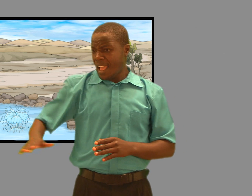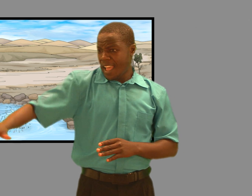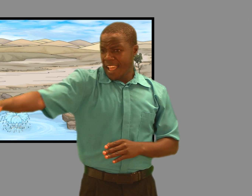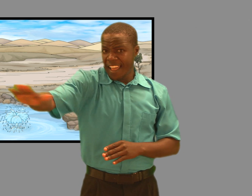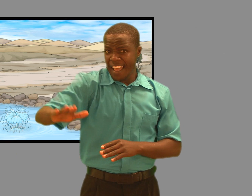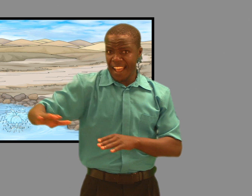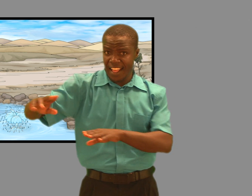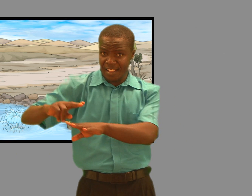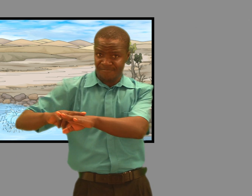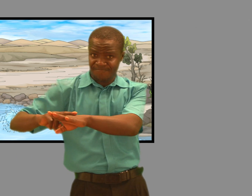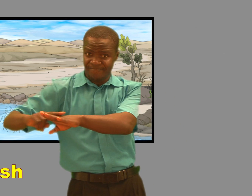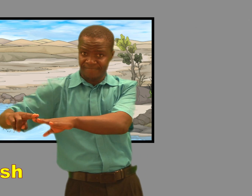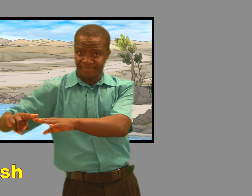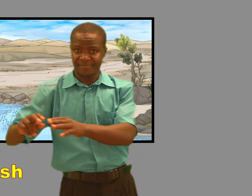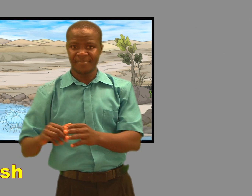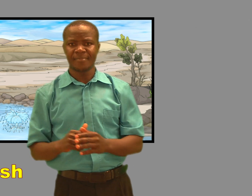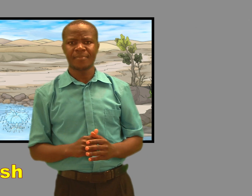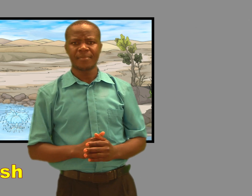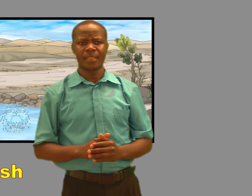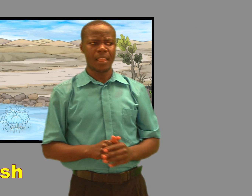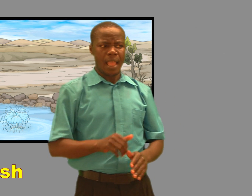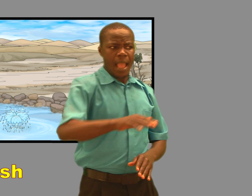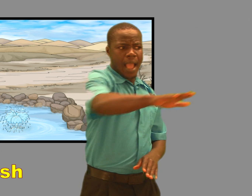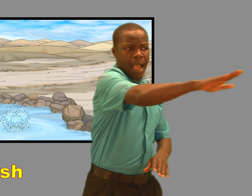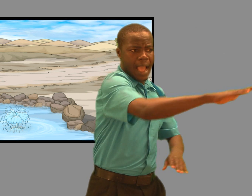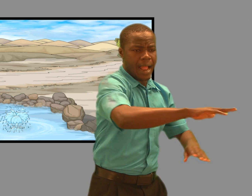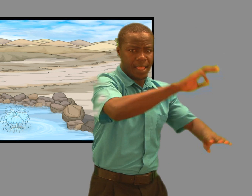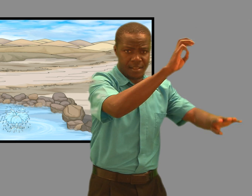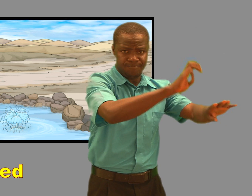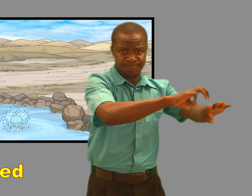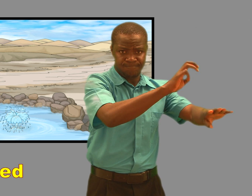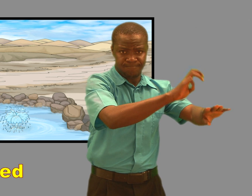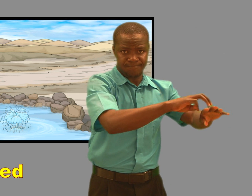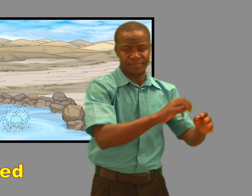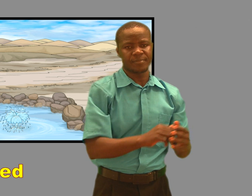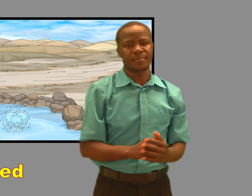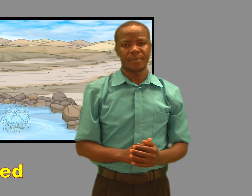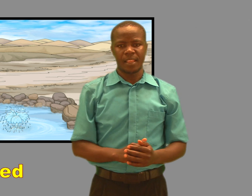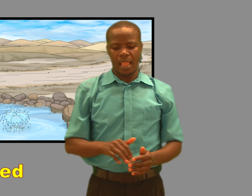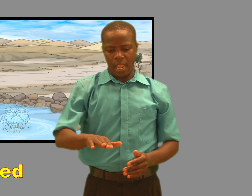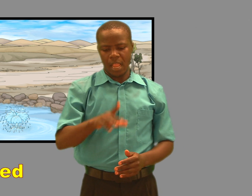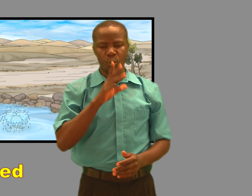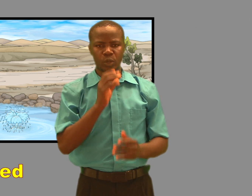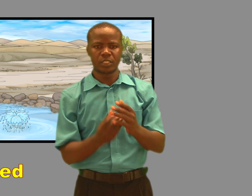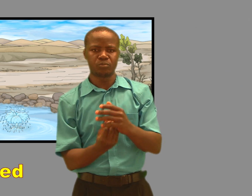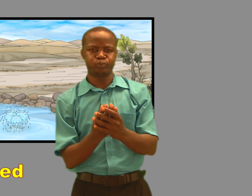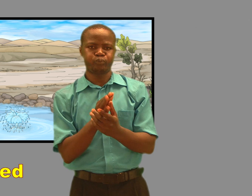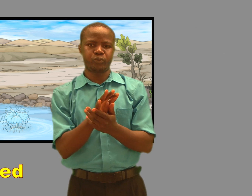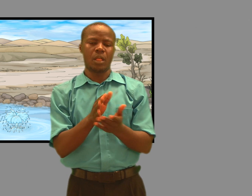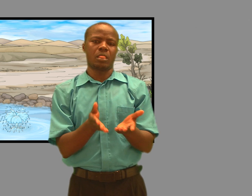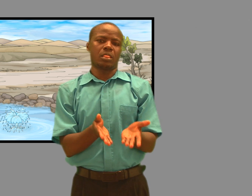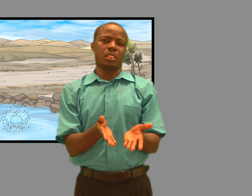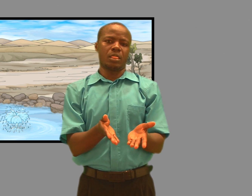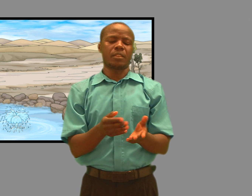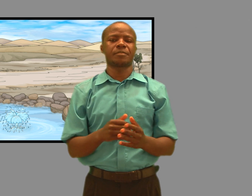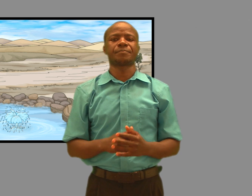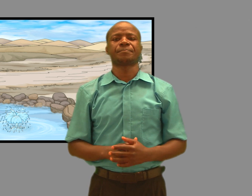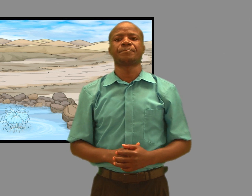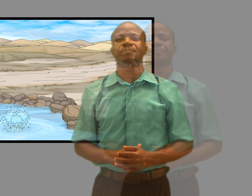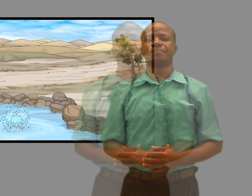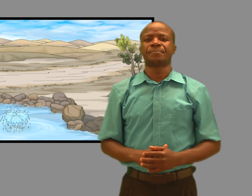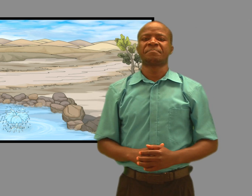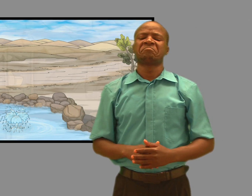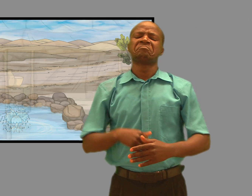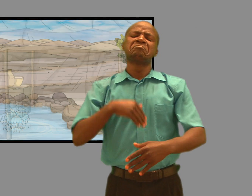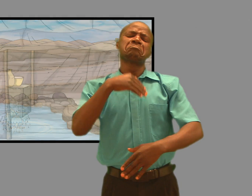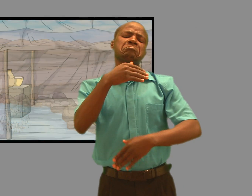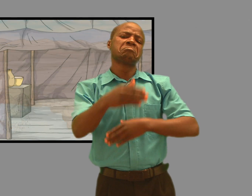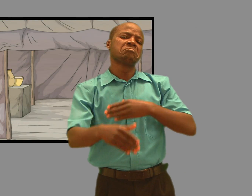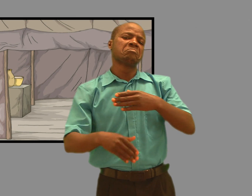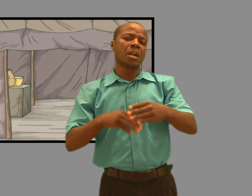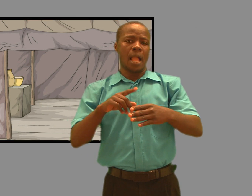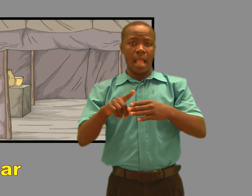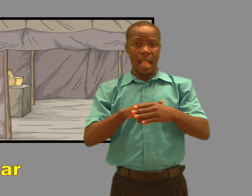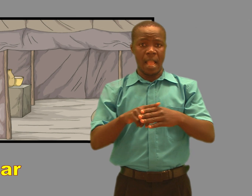It is located between Kadesh and Bered.